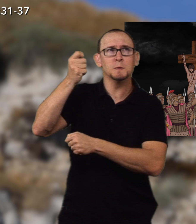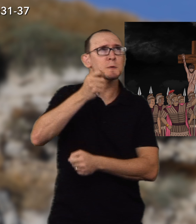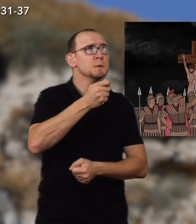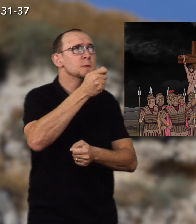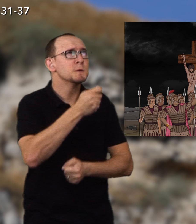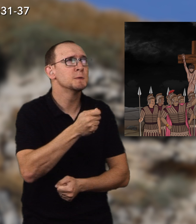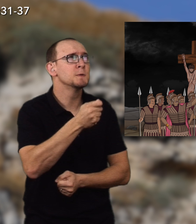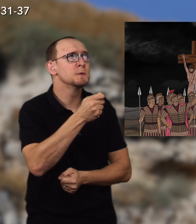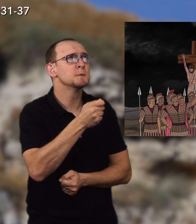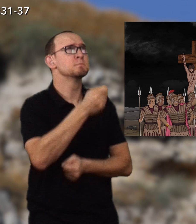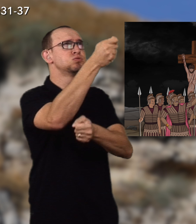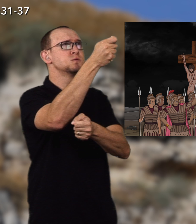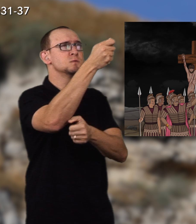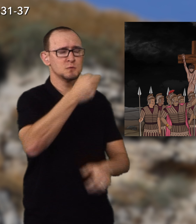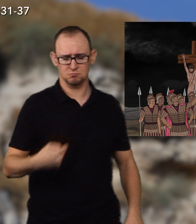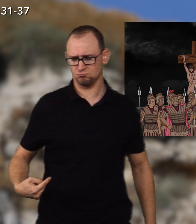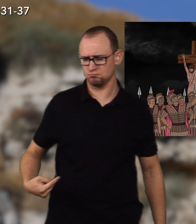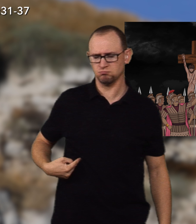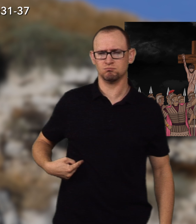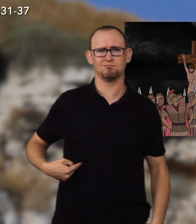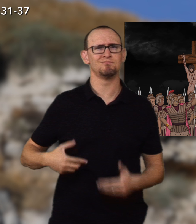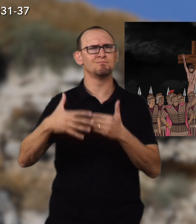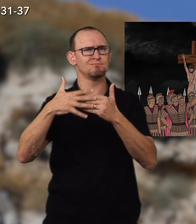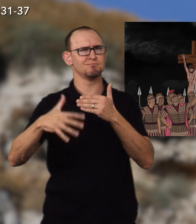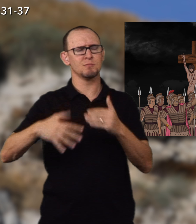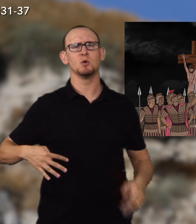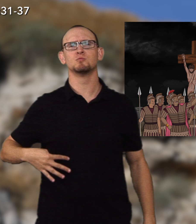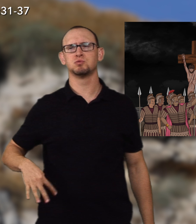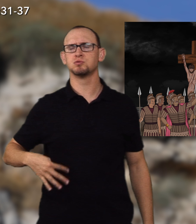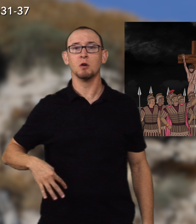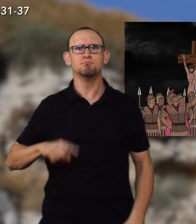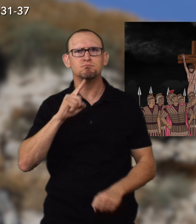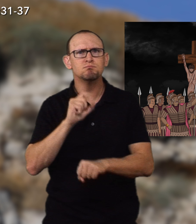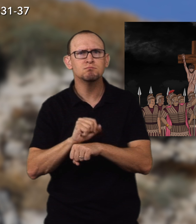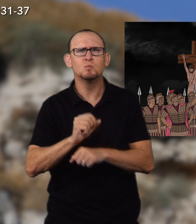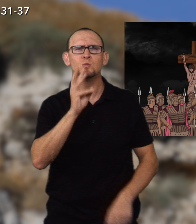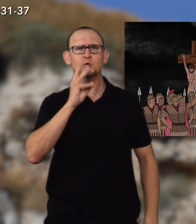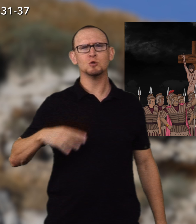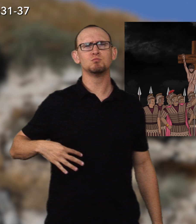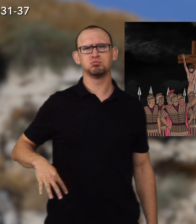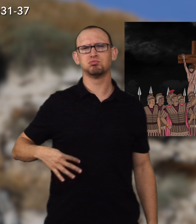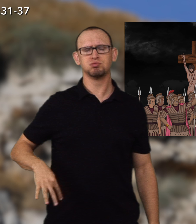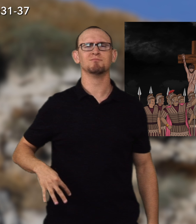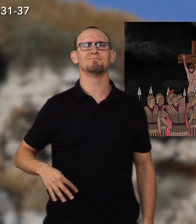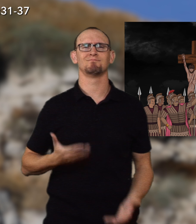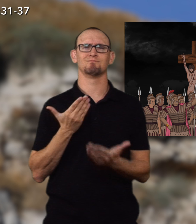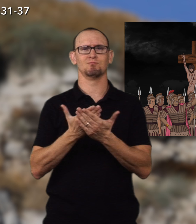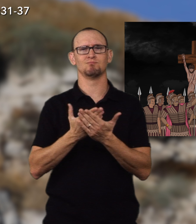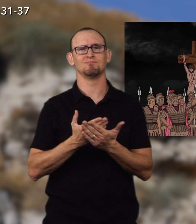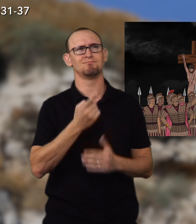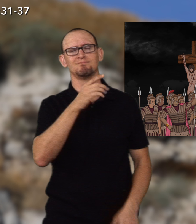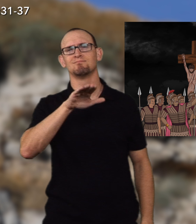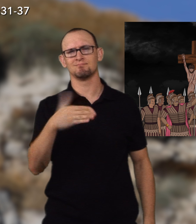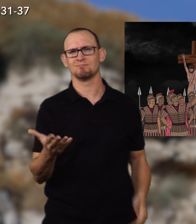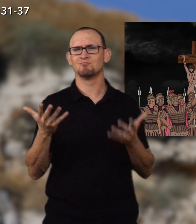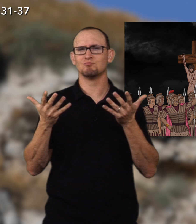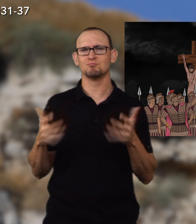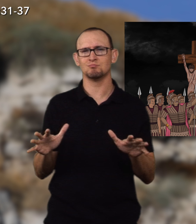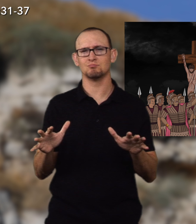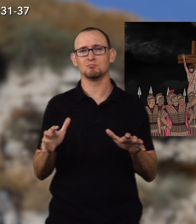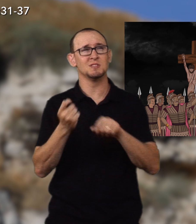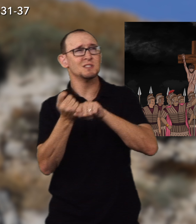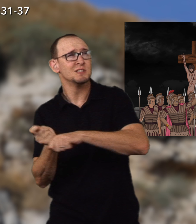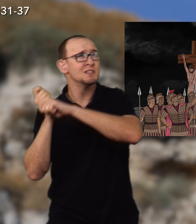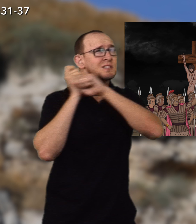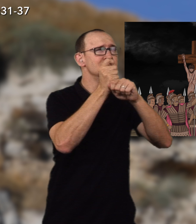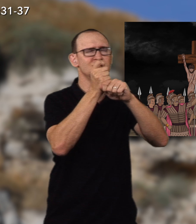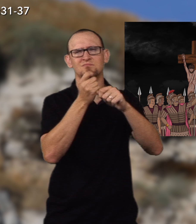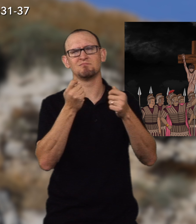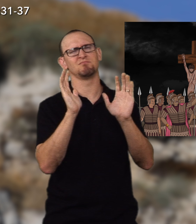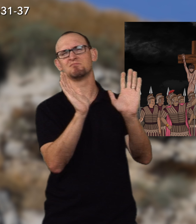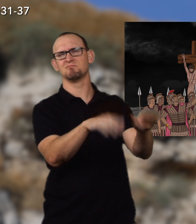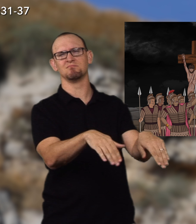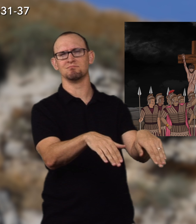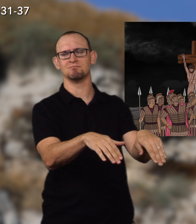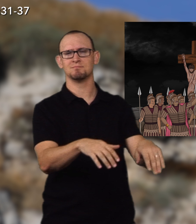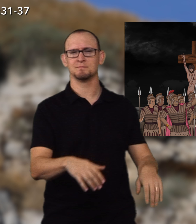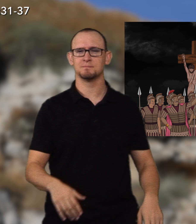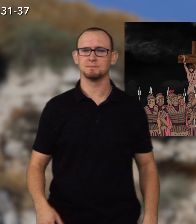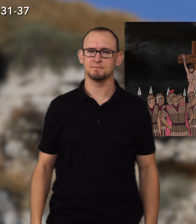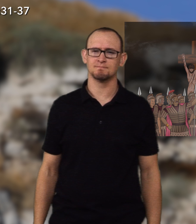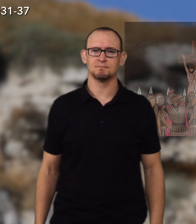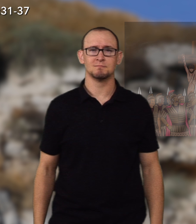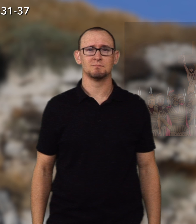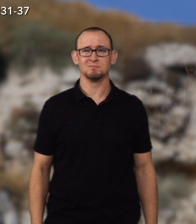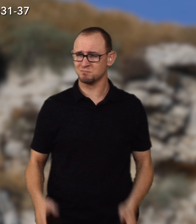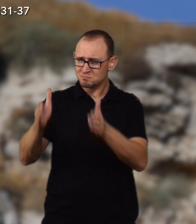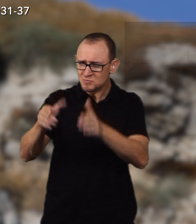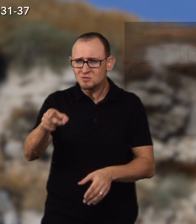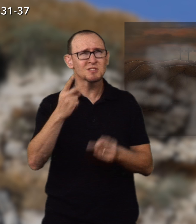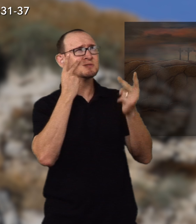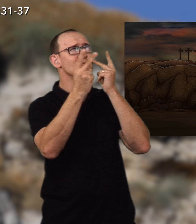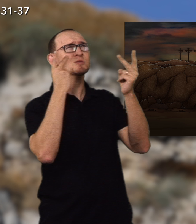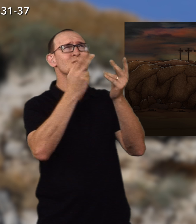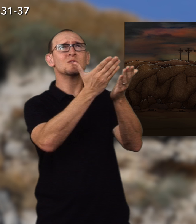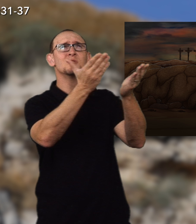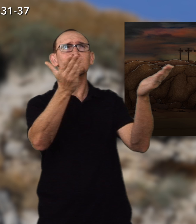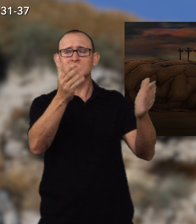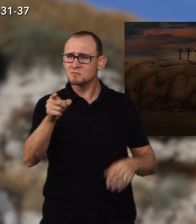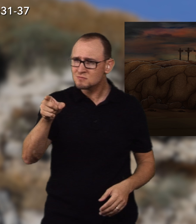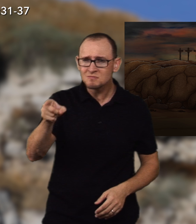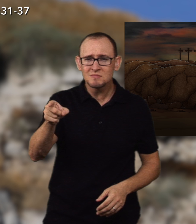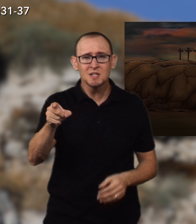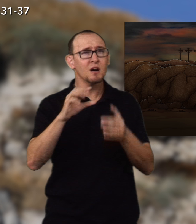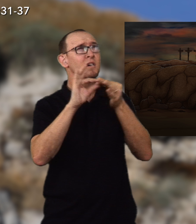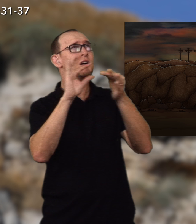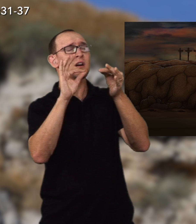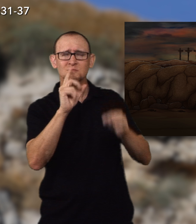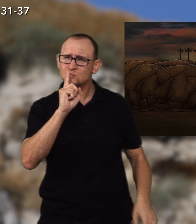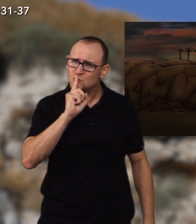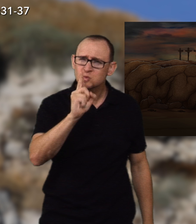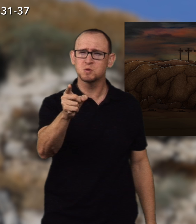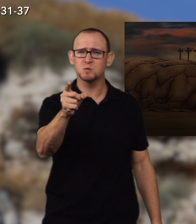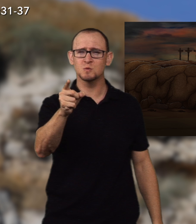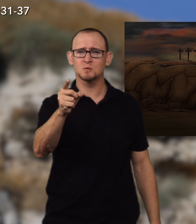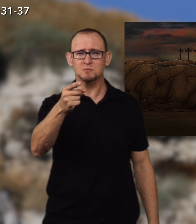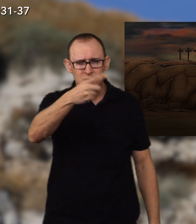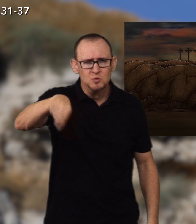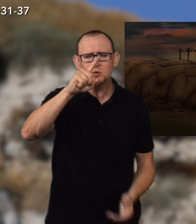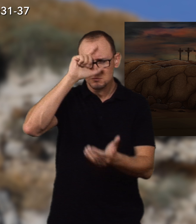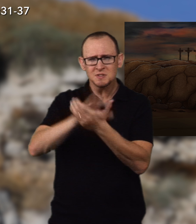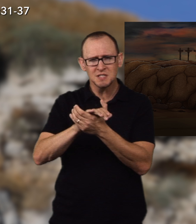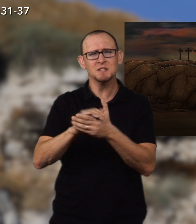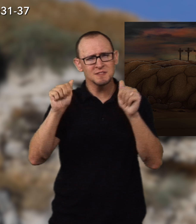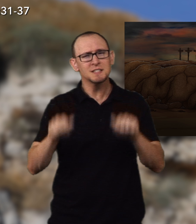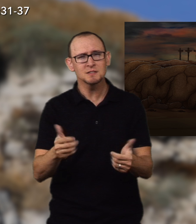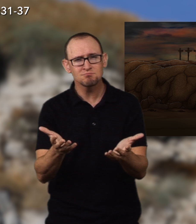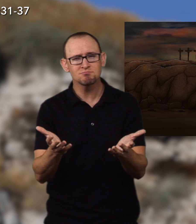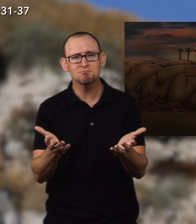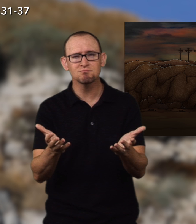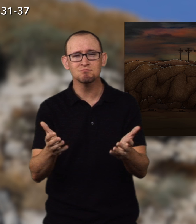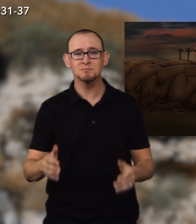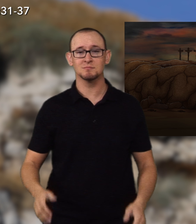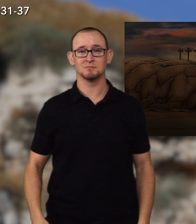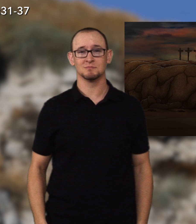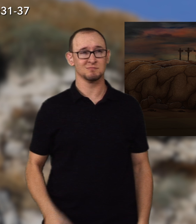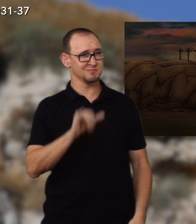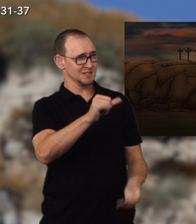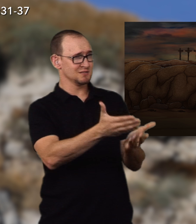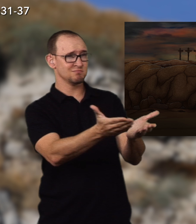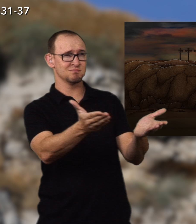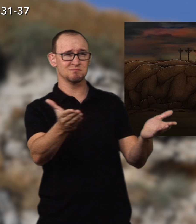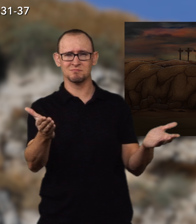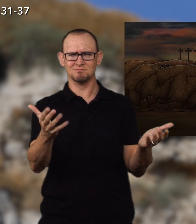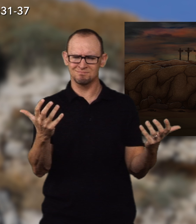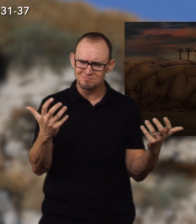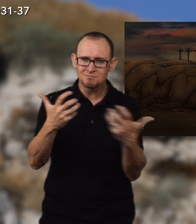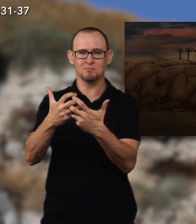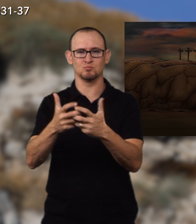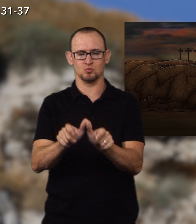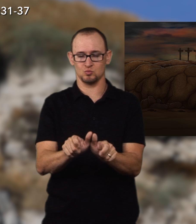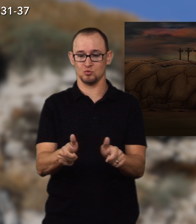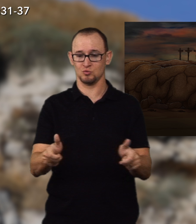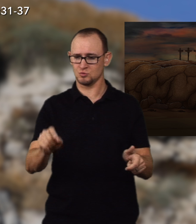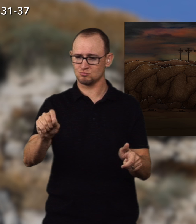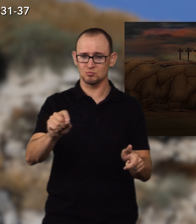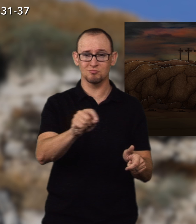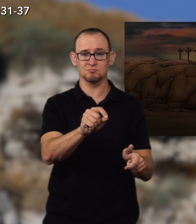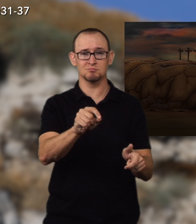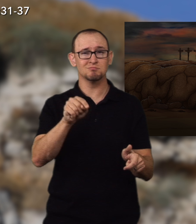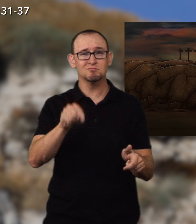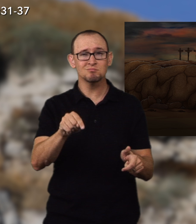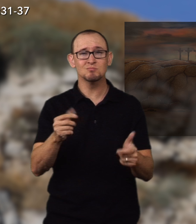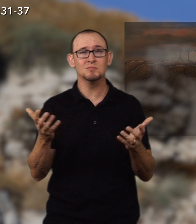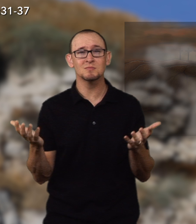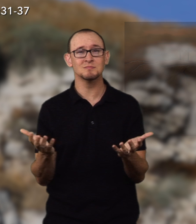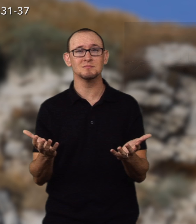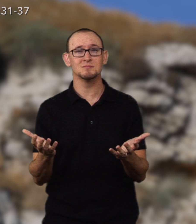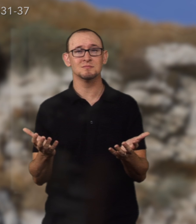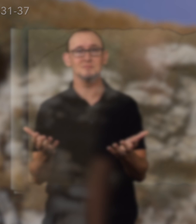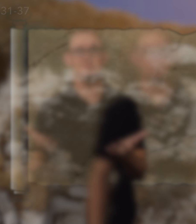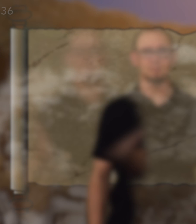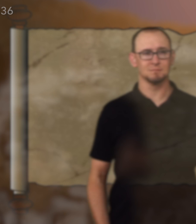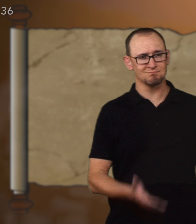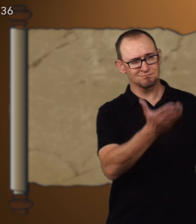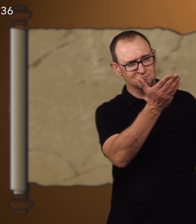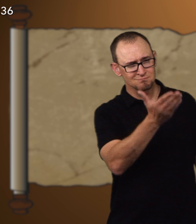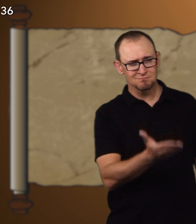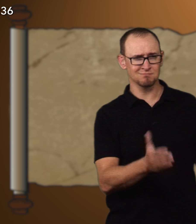Instead, one of the soldiers pierced His side with a spear, and immediately blood and water flowed out. The one who saw it has testified to this, and his testimony is true. He knows that he is telling the truth, so that you also may believe.